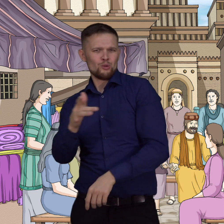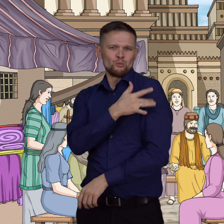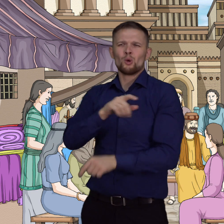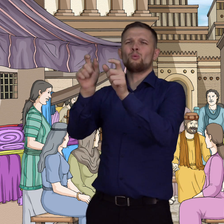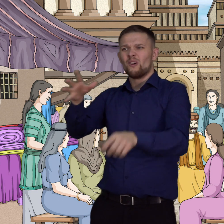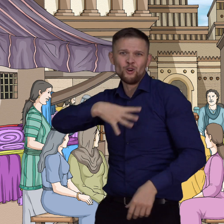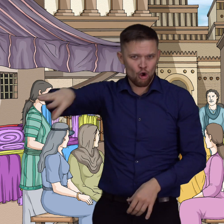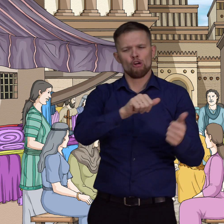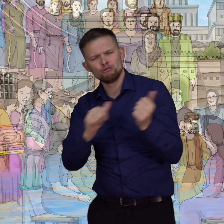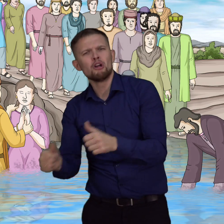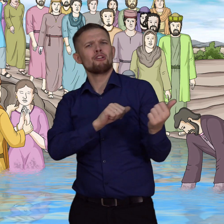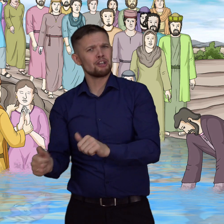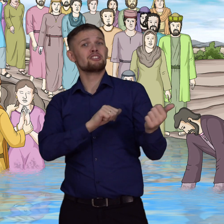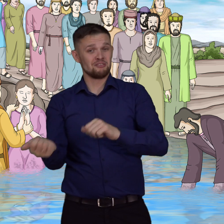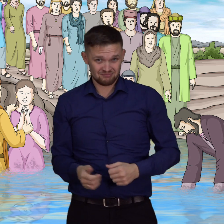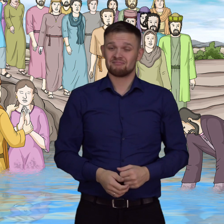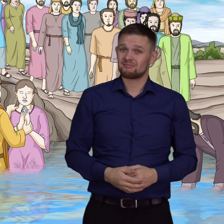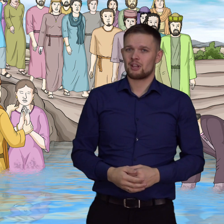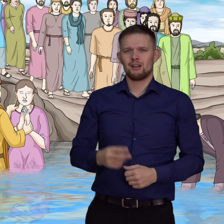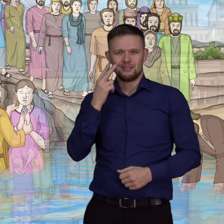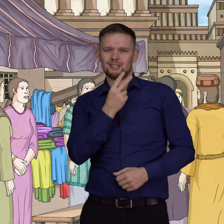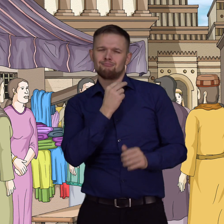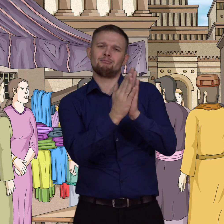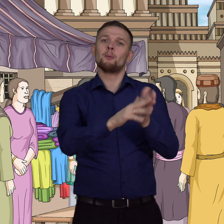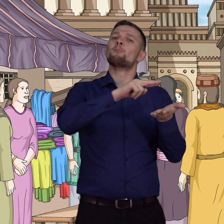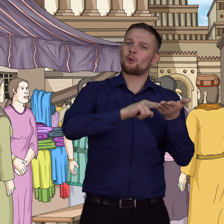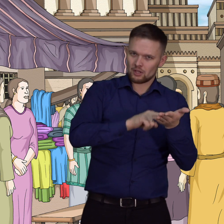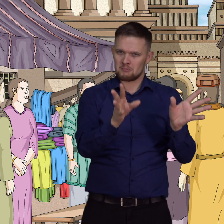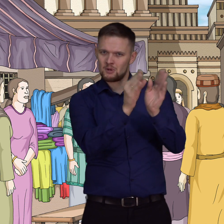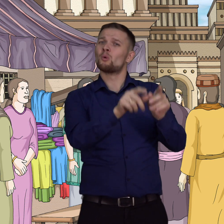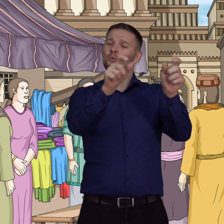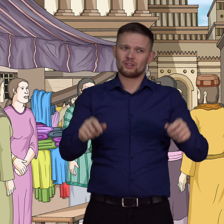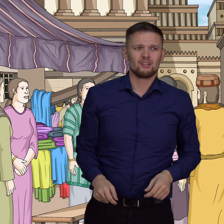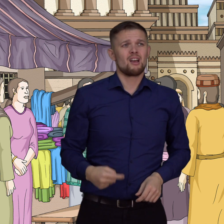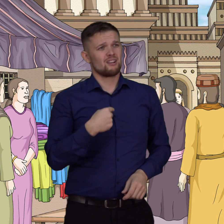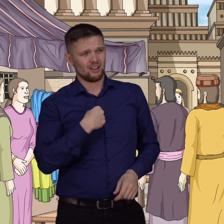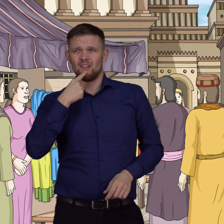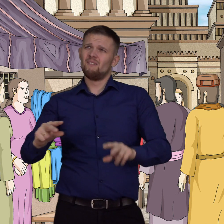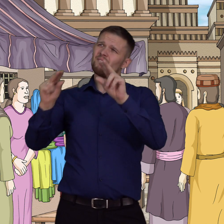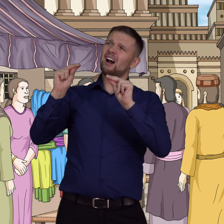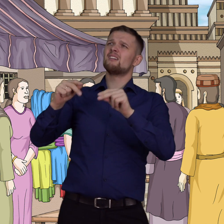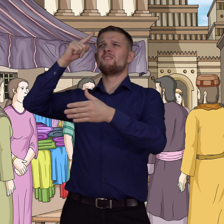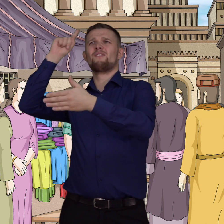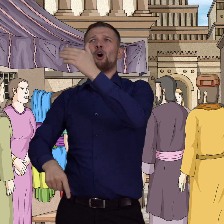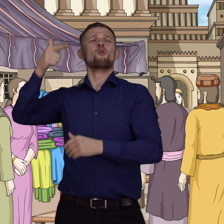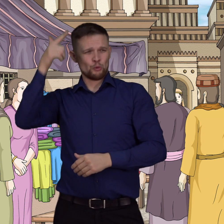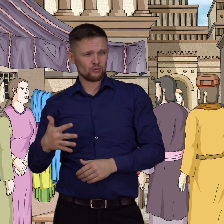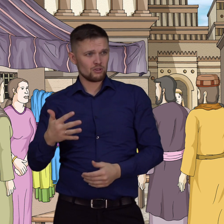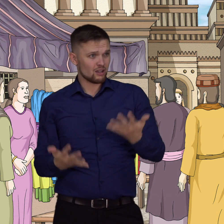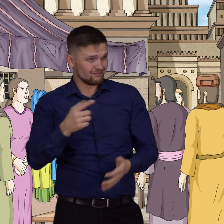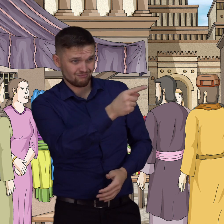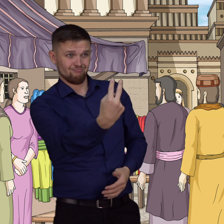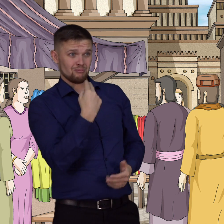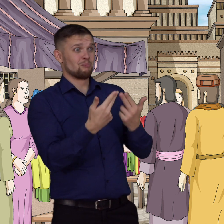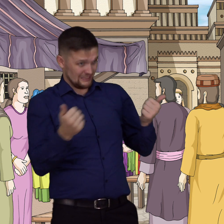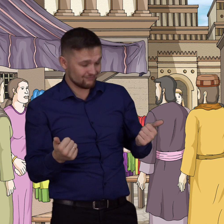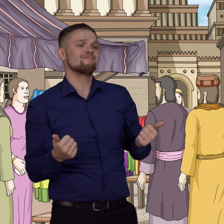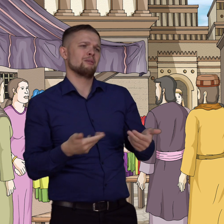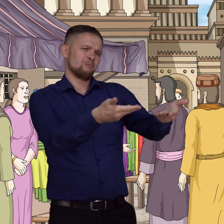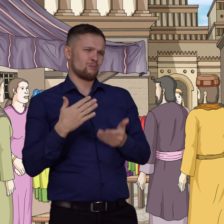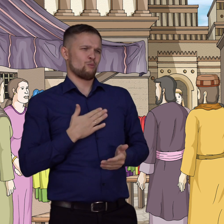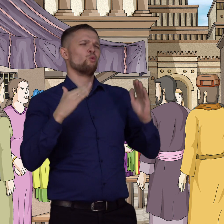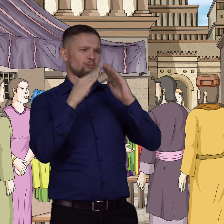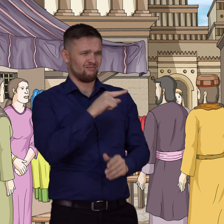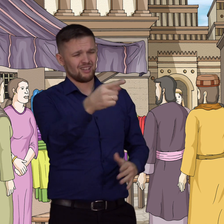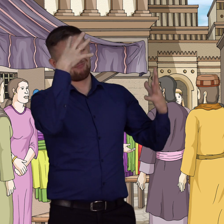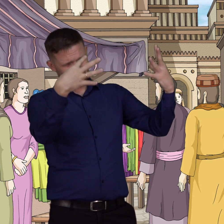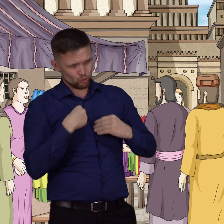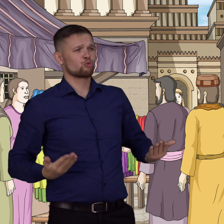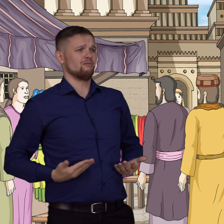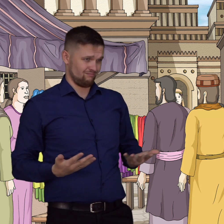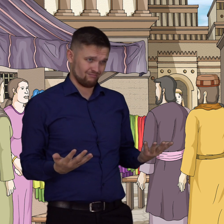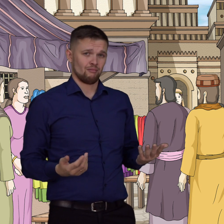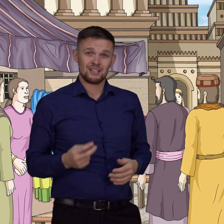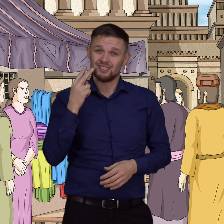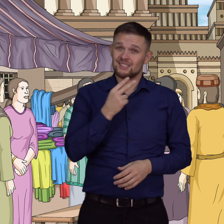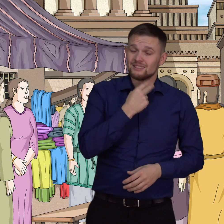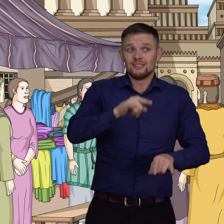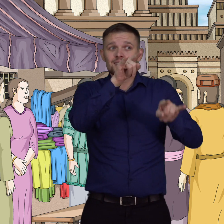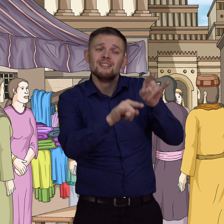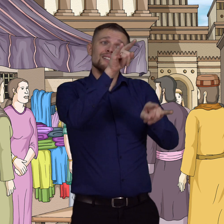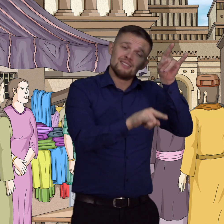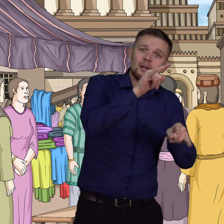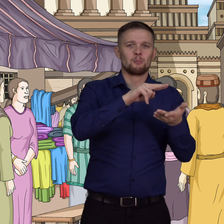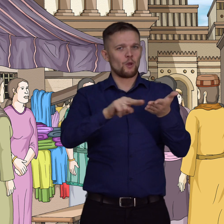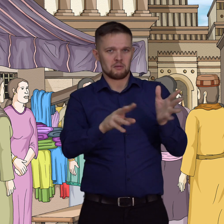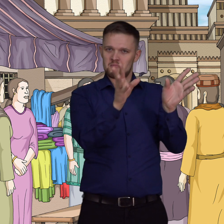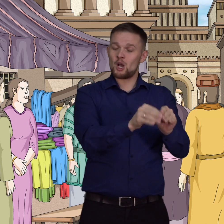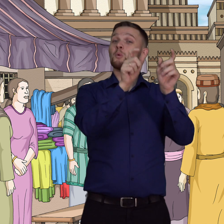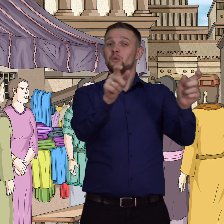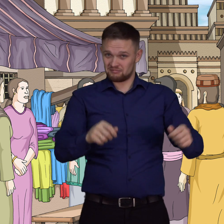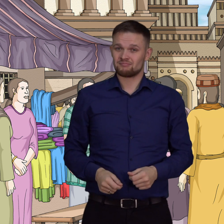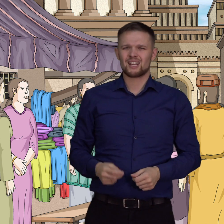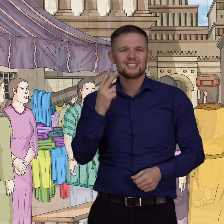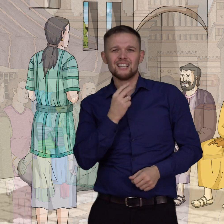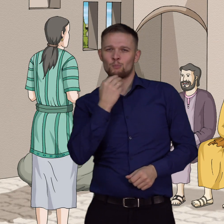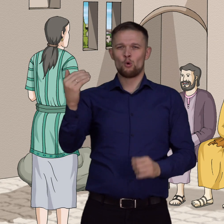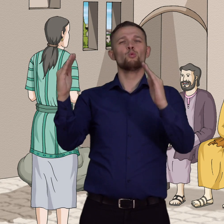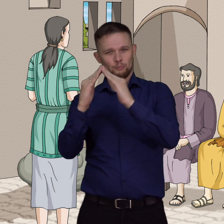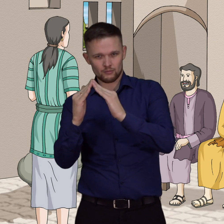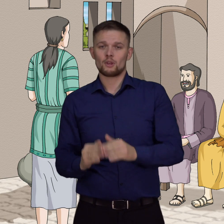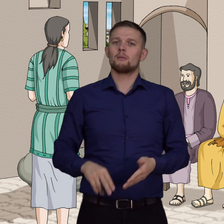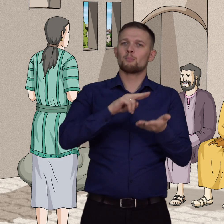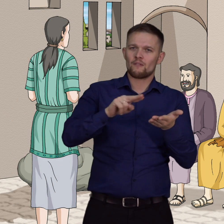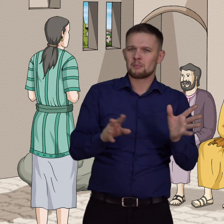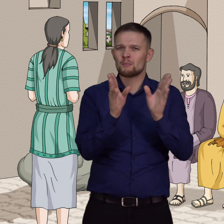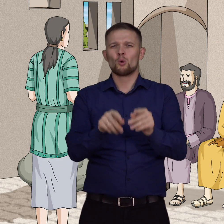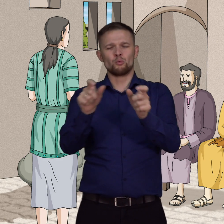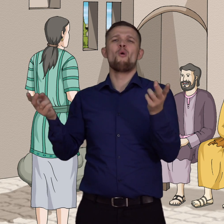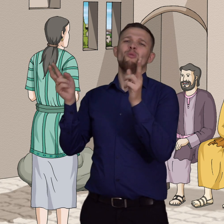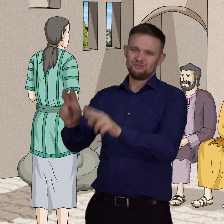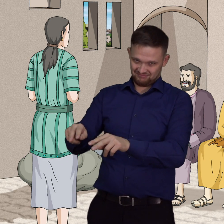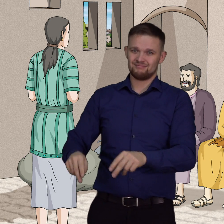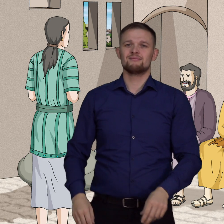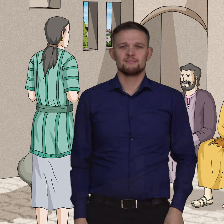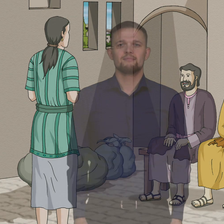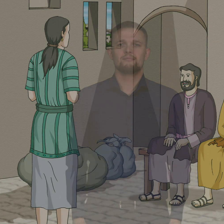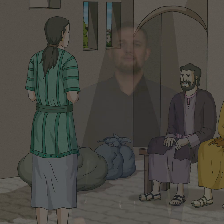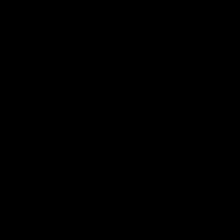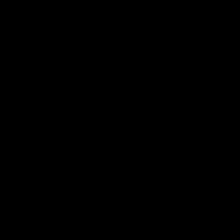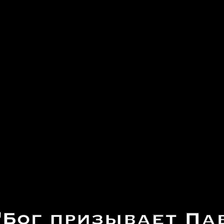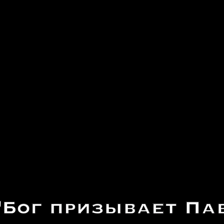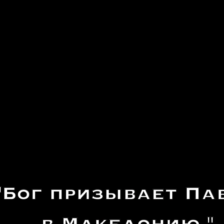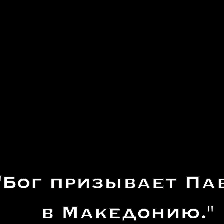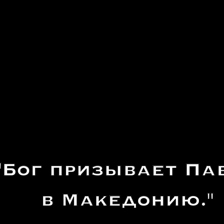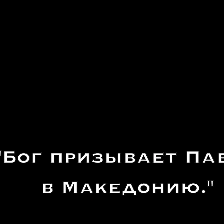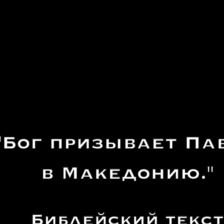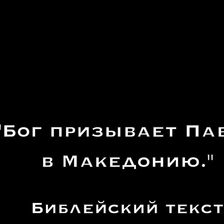And when she and her household had been baptized, she urged us, “If you consider me a believer in the Lord, come and stay at my house.”